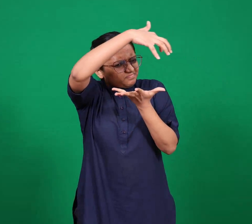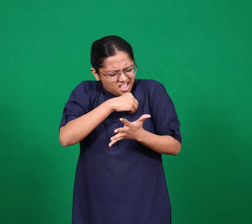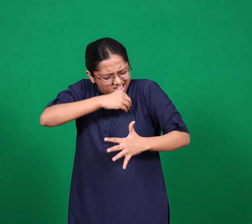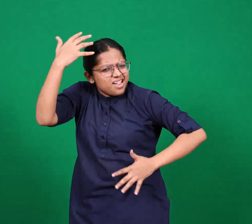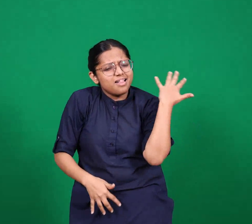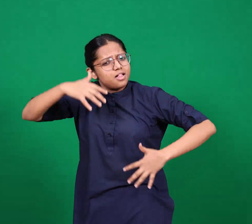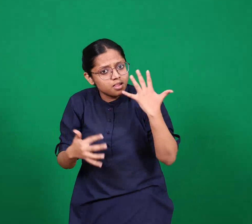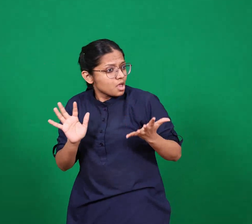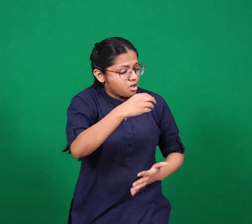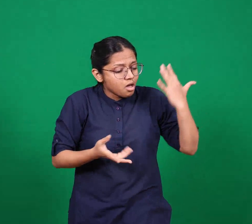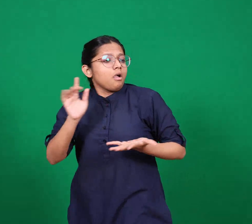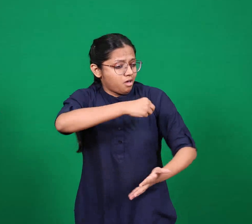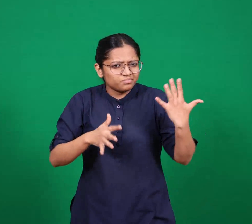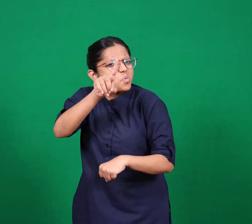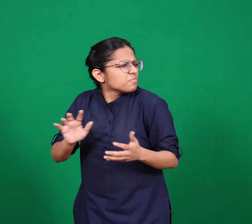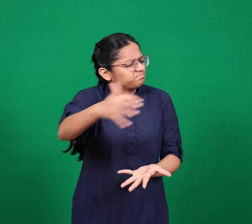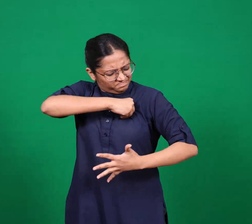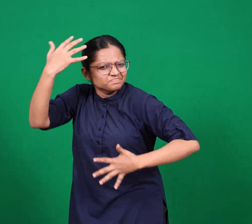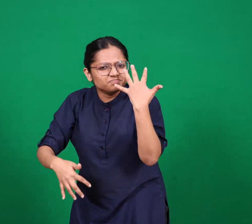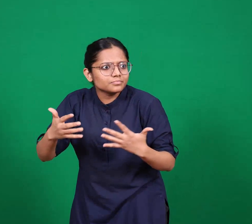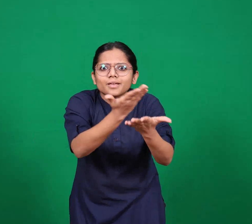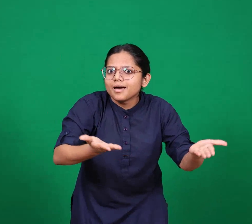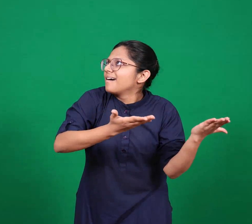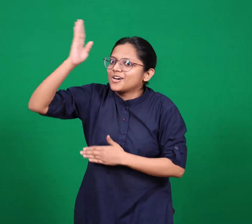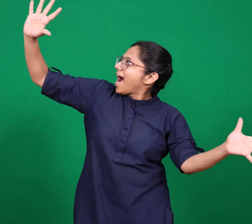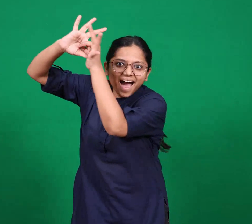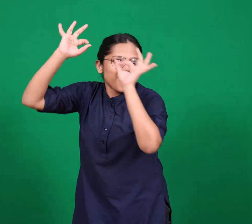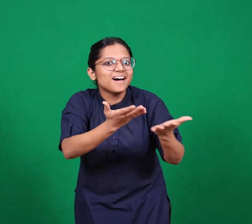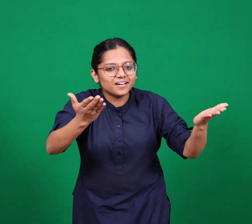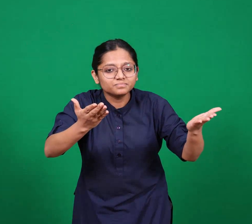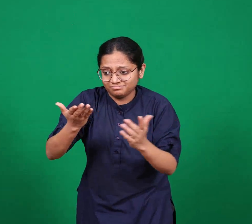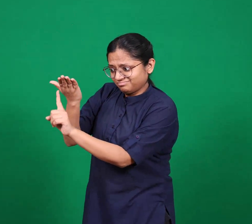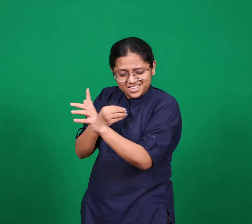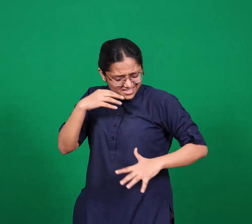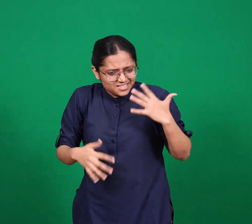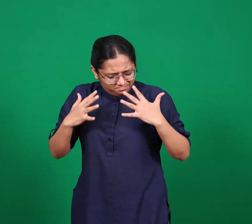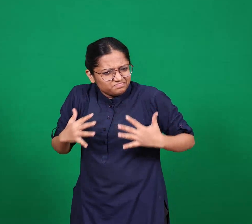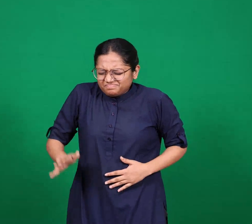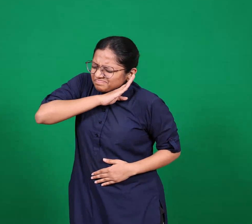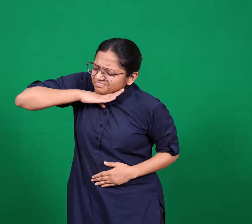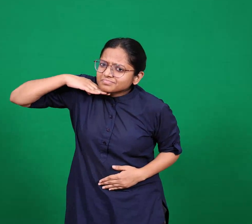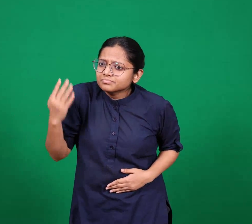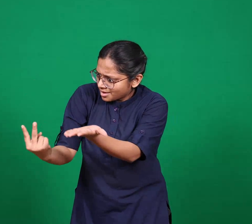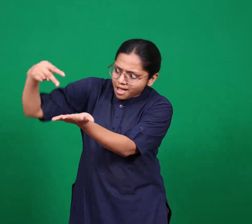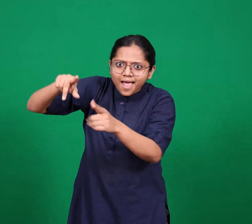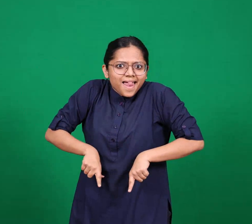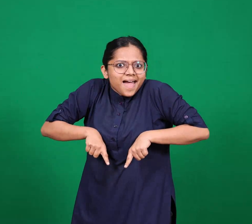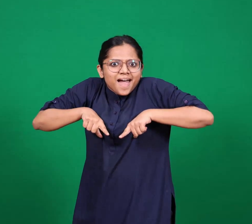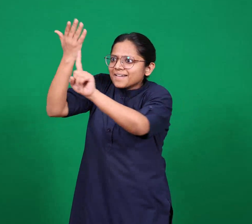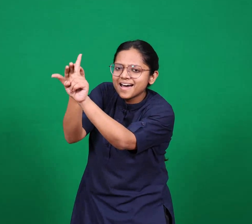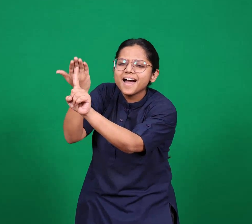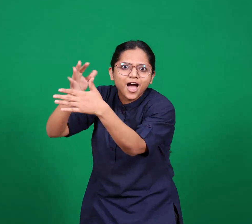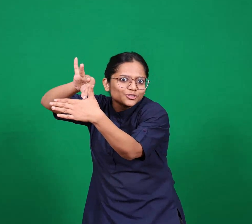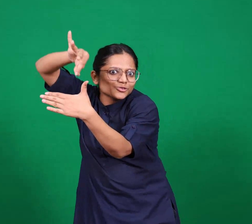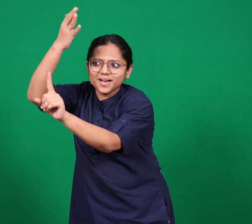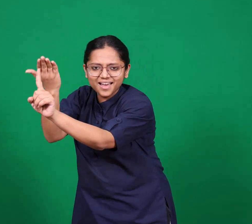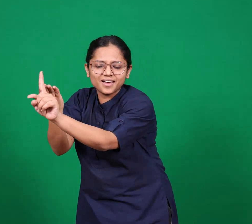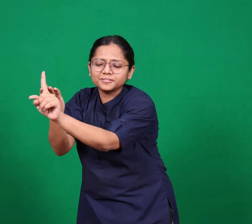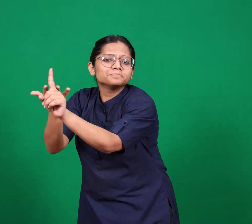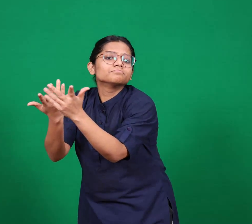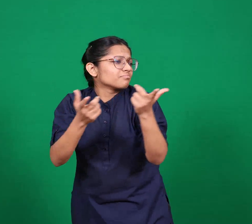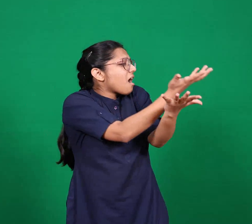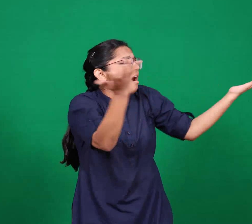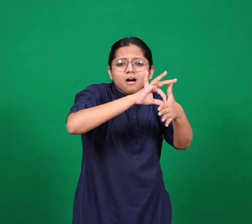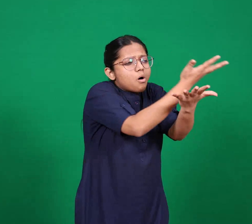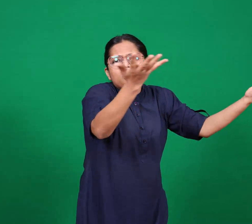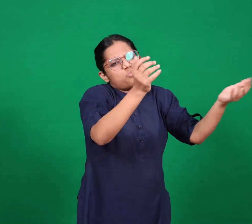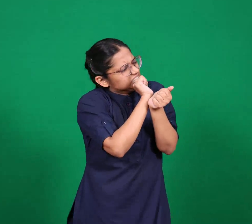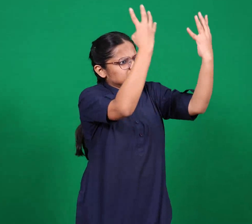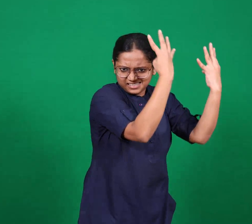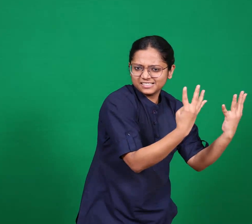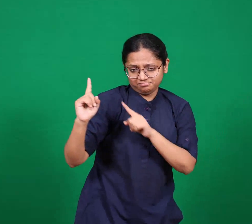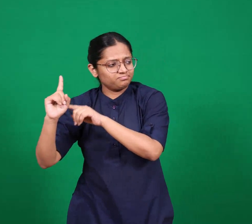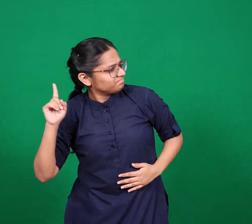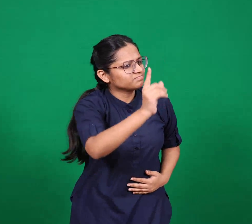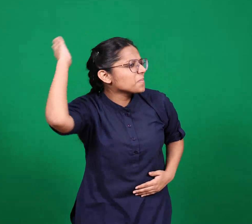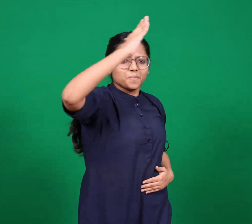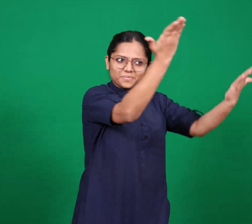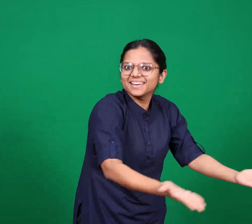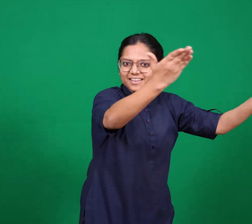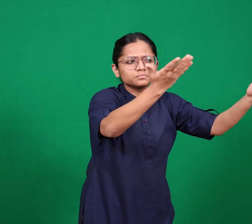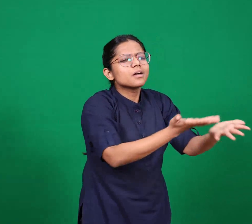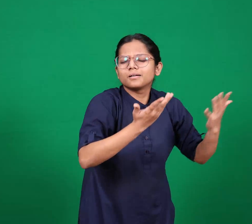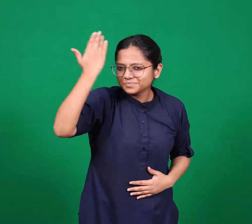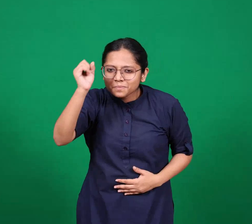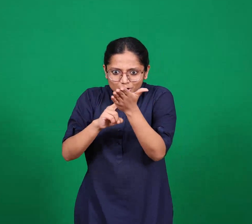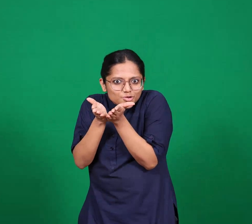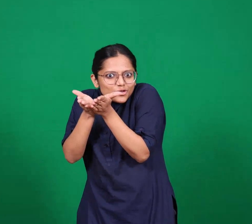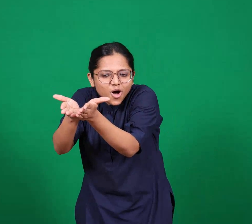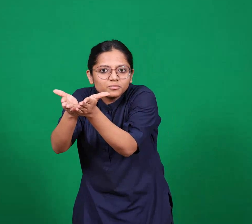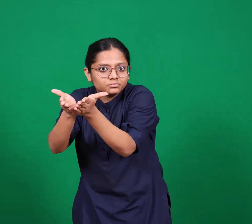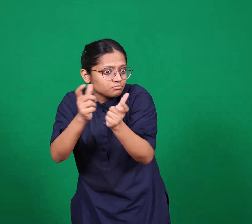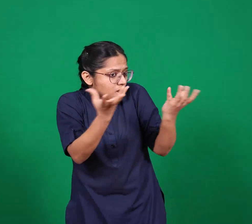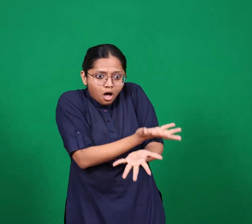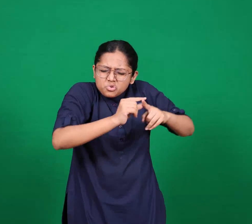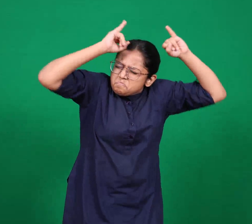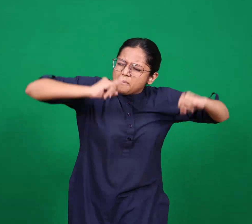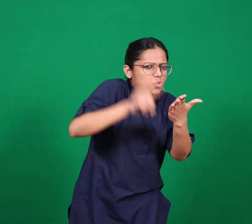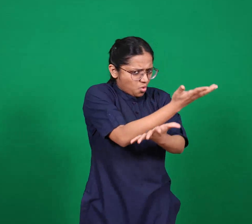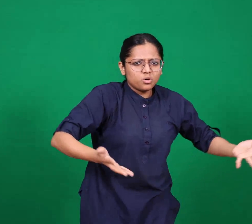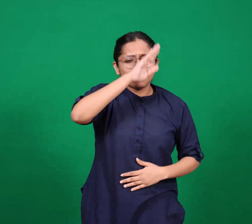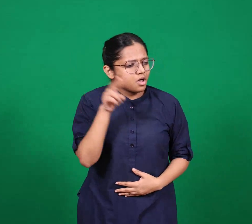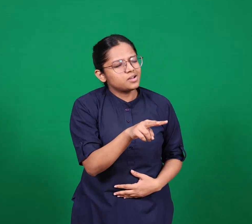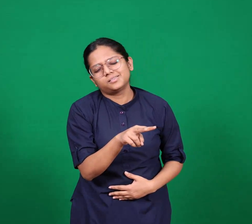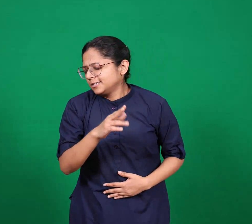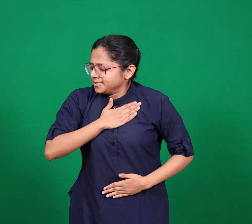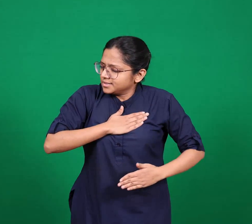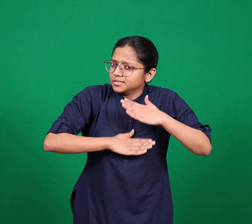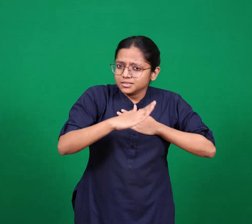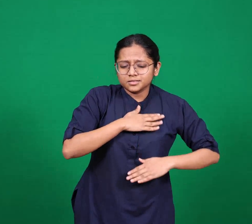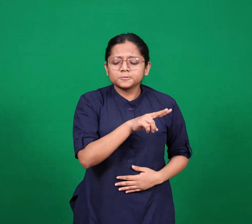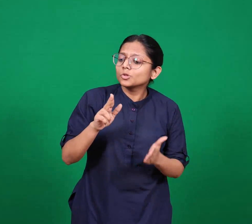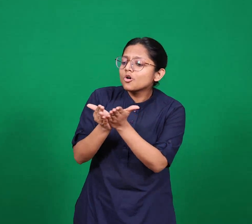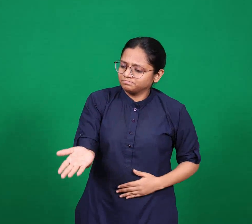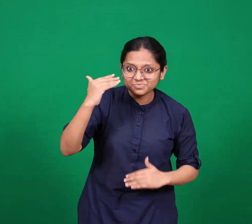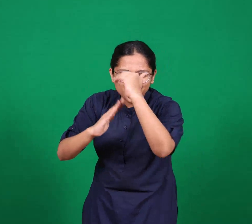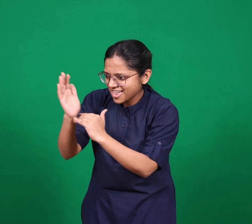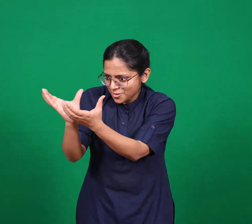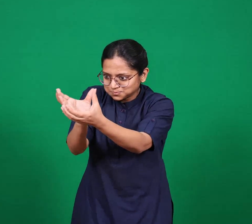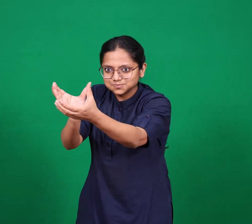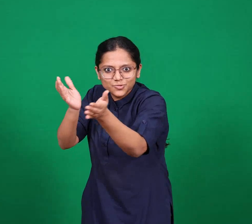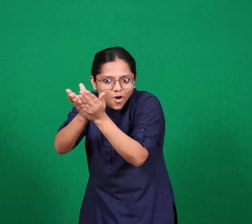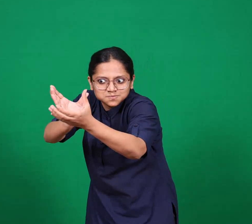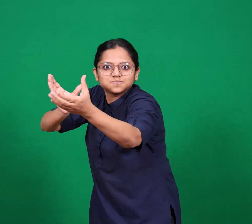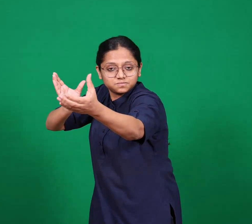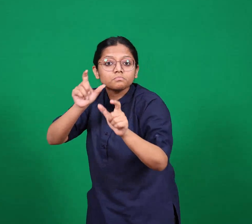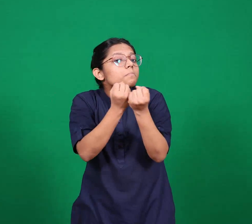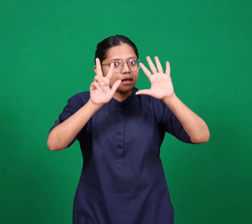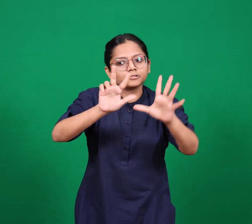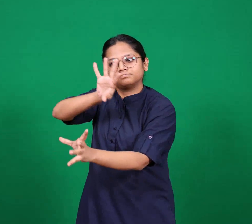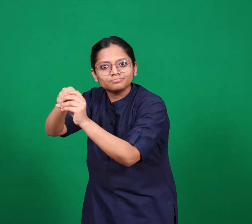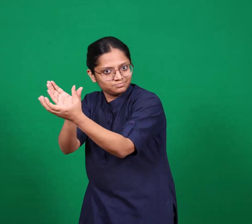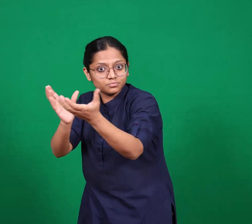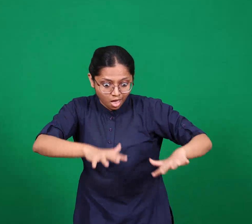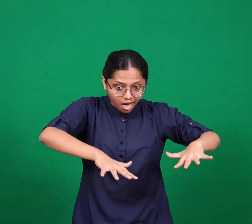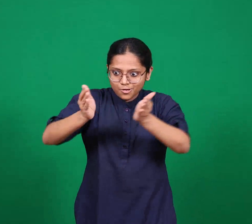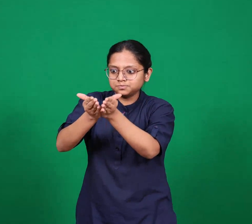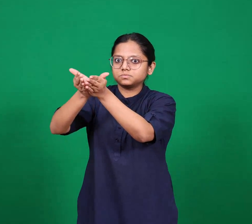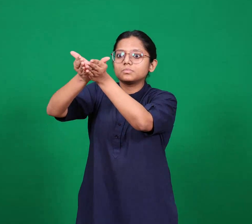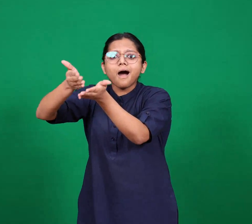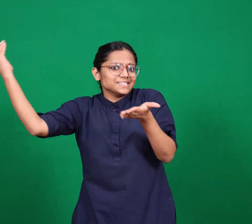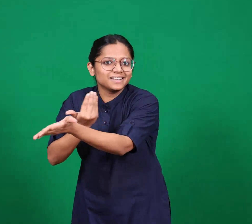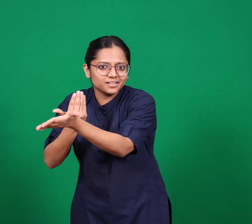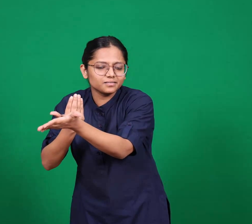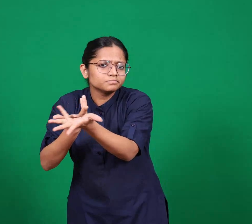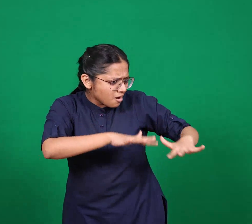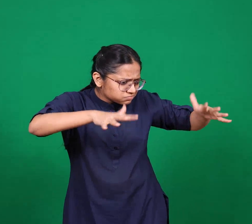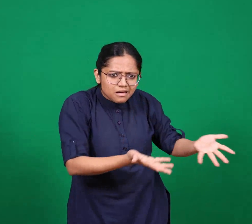He was put to death in the body but made alive in the Spirit, in whom He also went and preached to the spirits in prison who disobeyed long ago when God waited patiently in the days of Noah while the ark was being built.